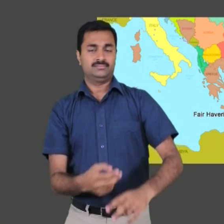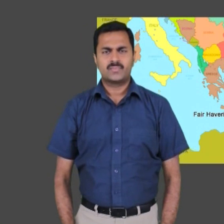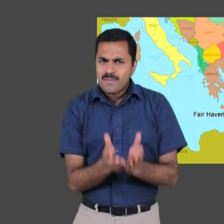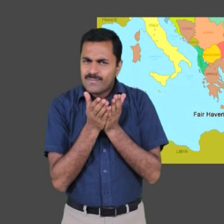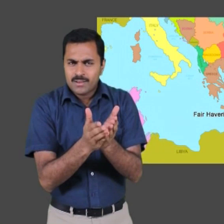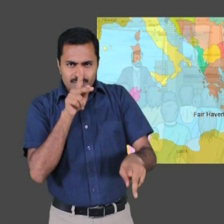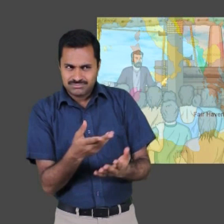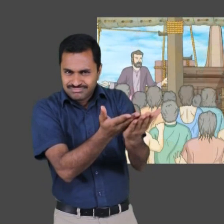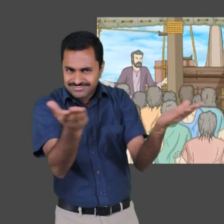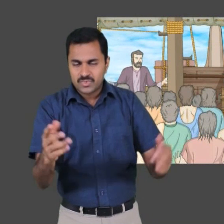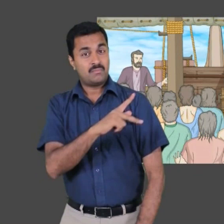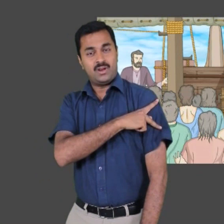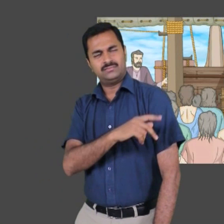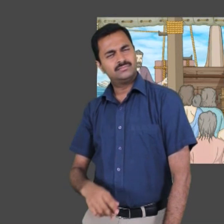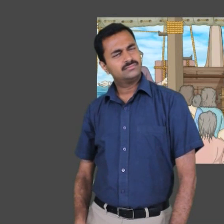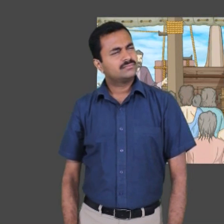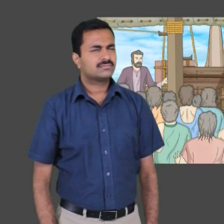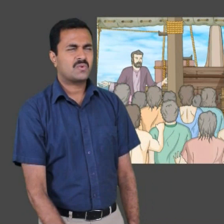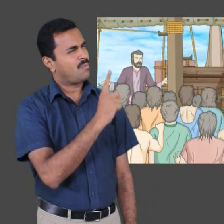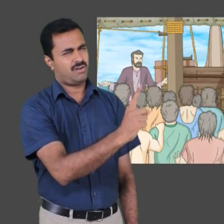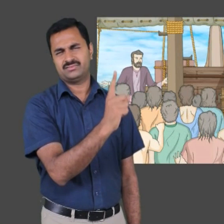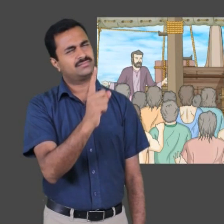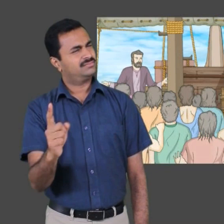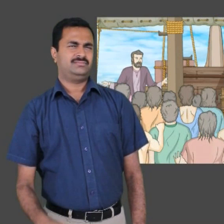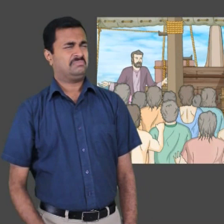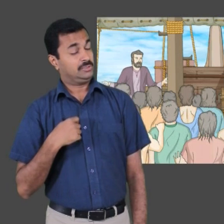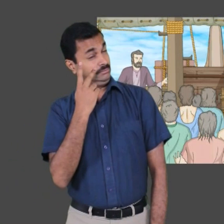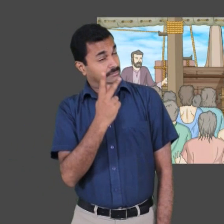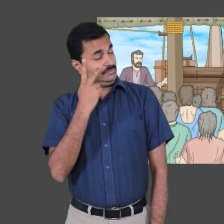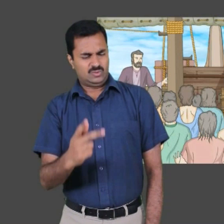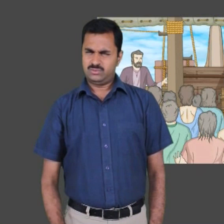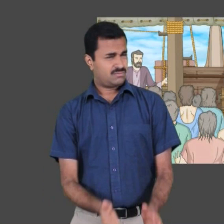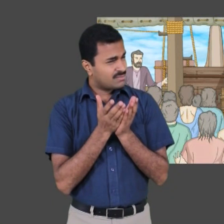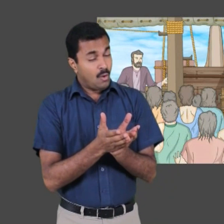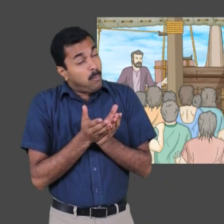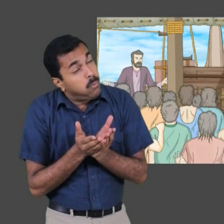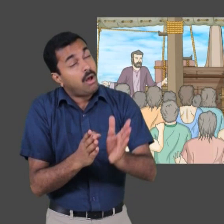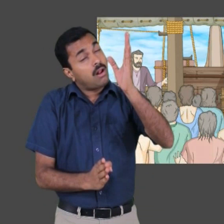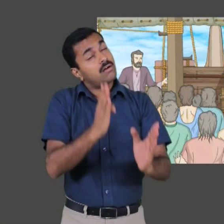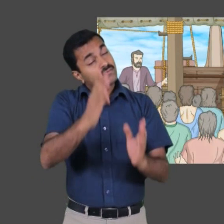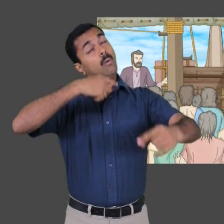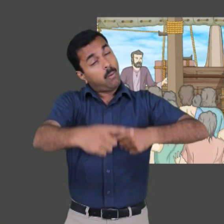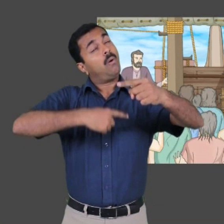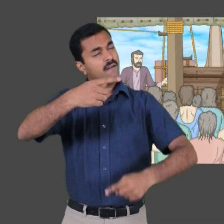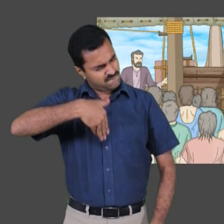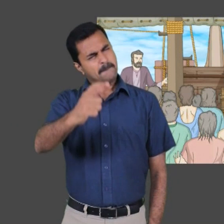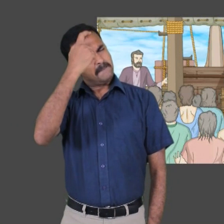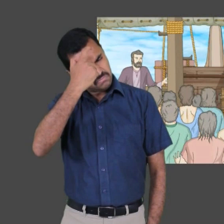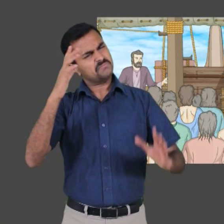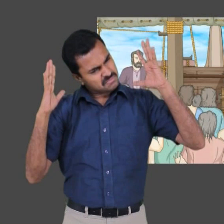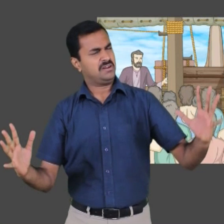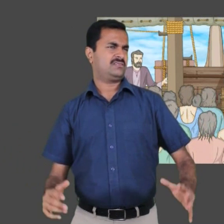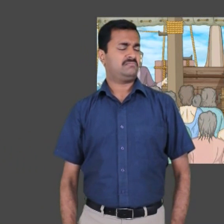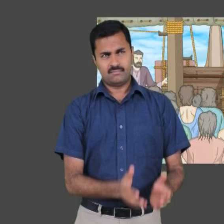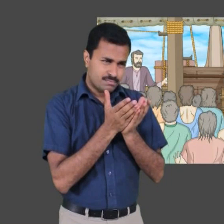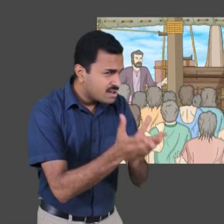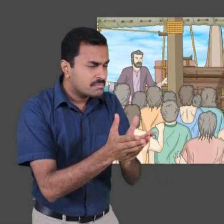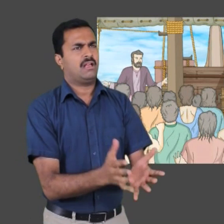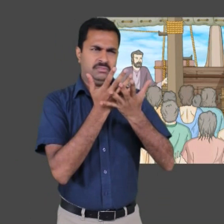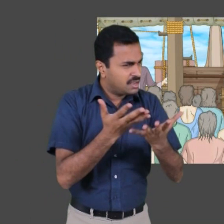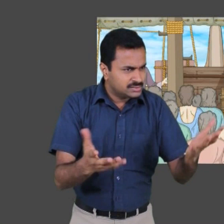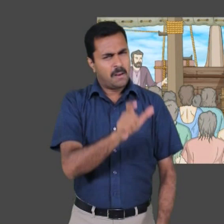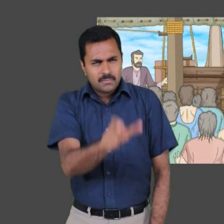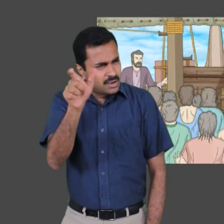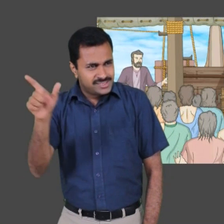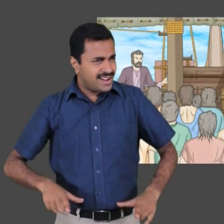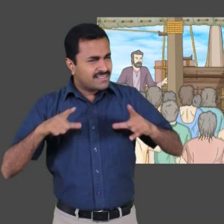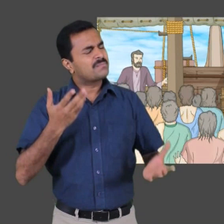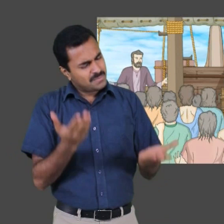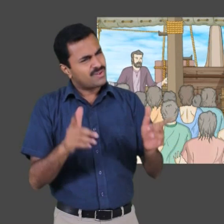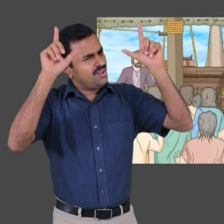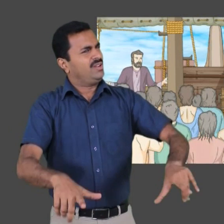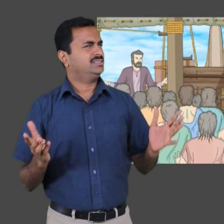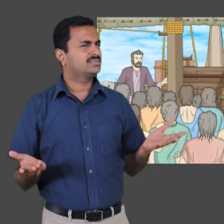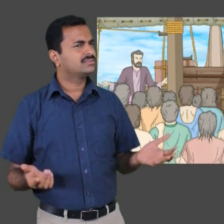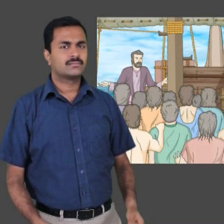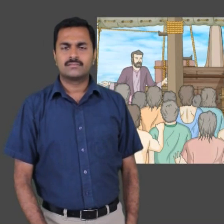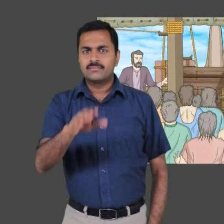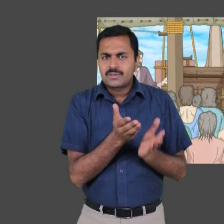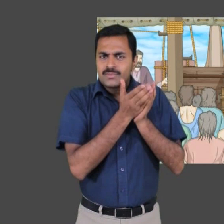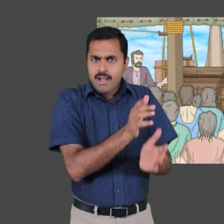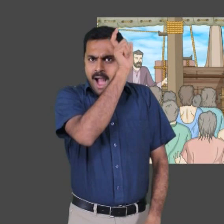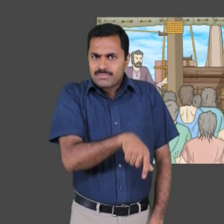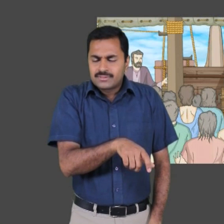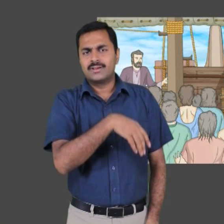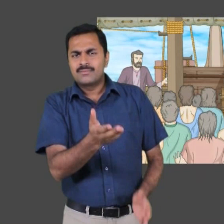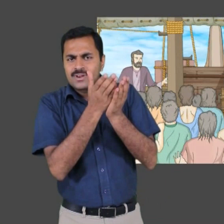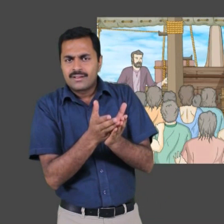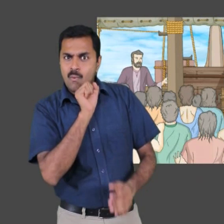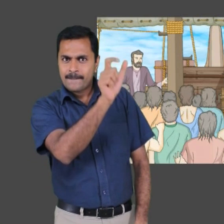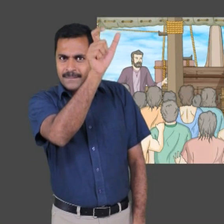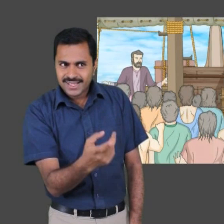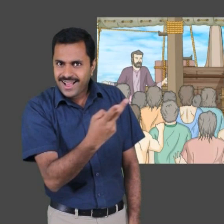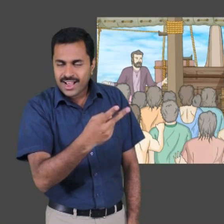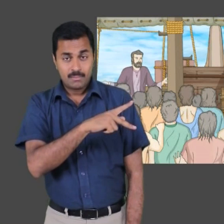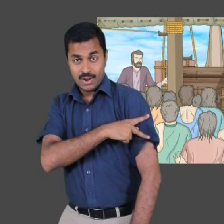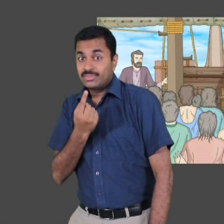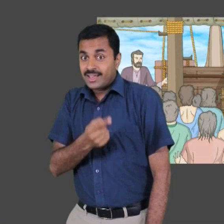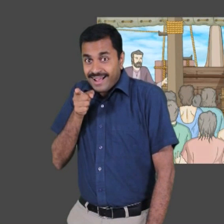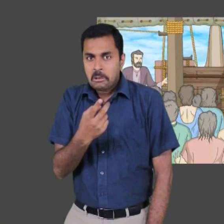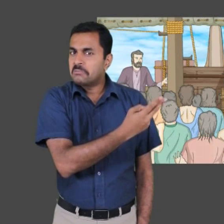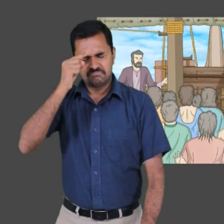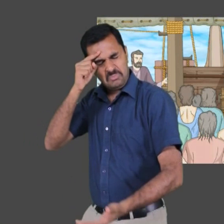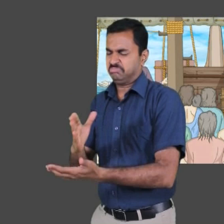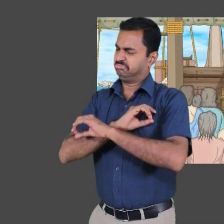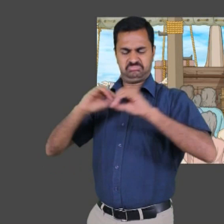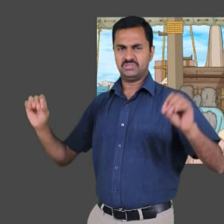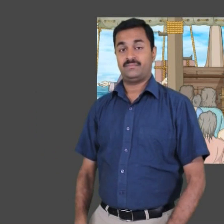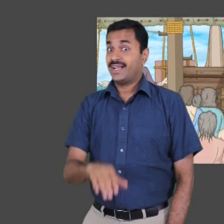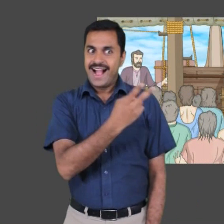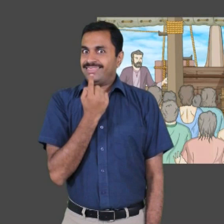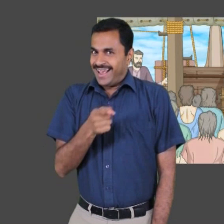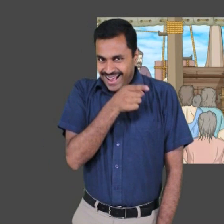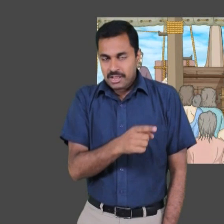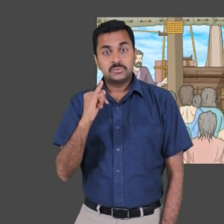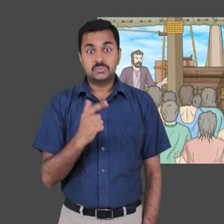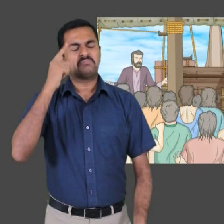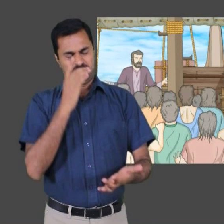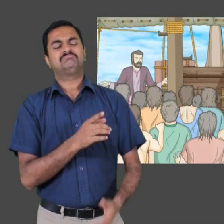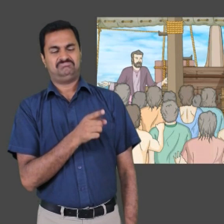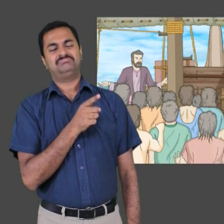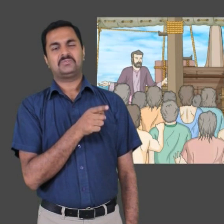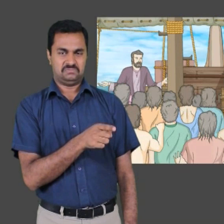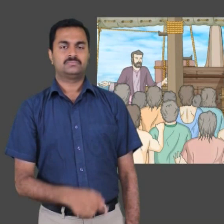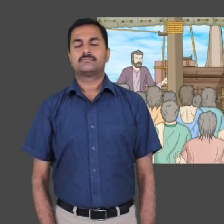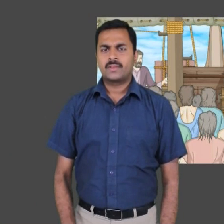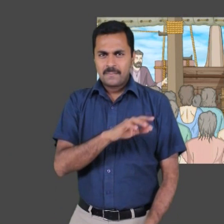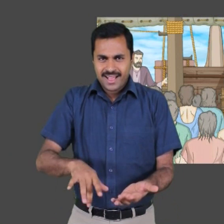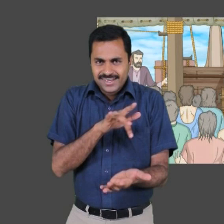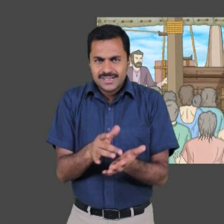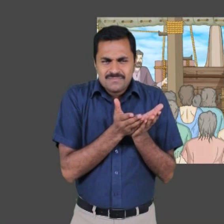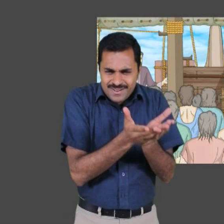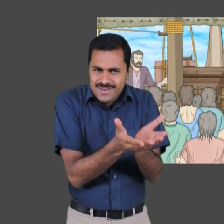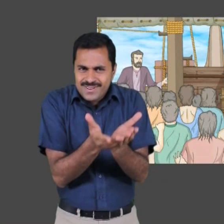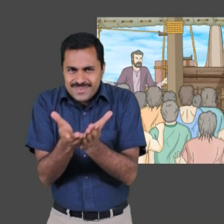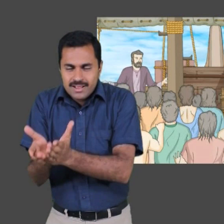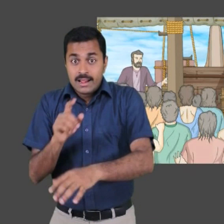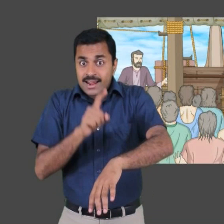So Paul advised them, “Men, I can see that our voyage will be filled with disaster and great loss, not only to ship and cargo, but to our own lives as well.”